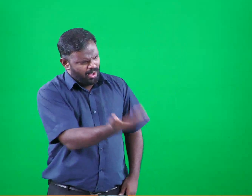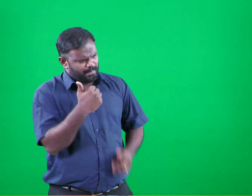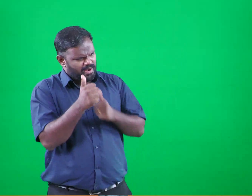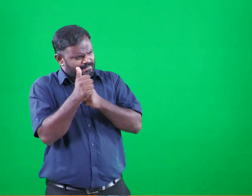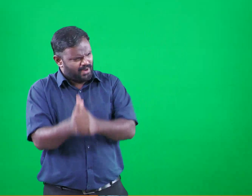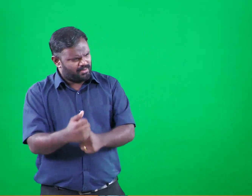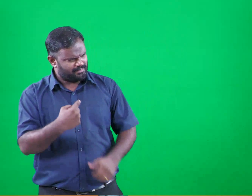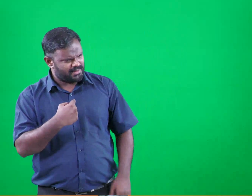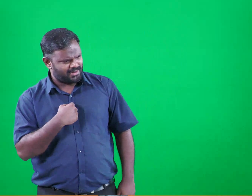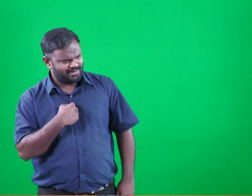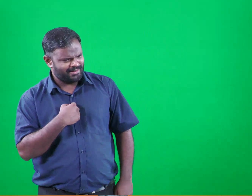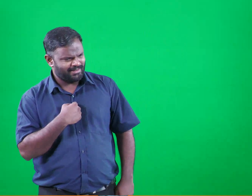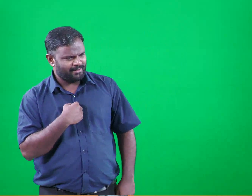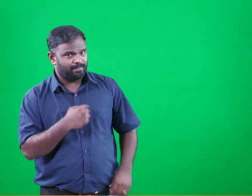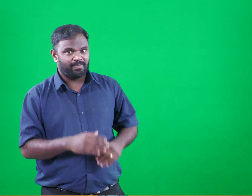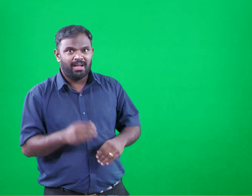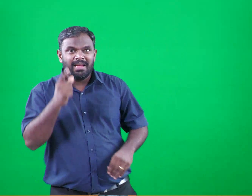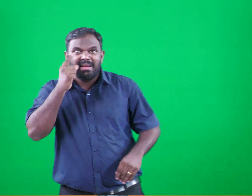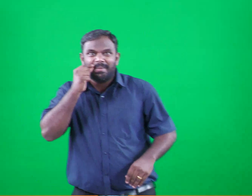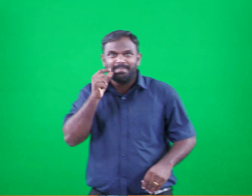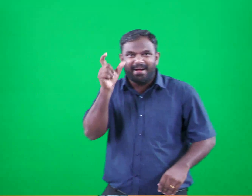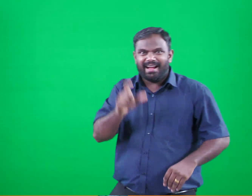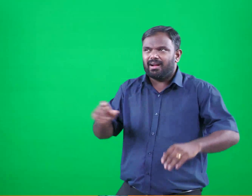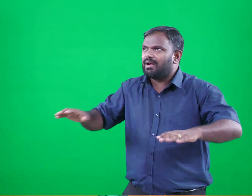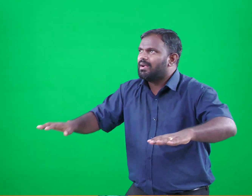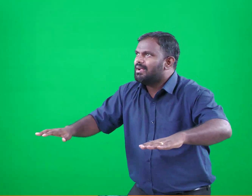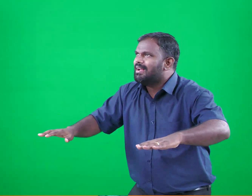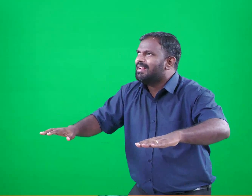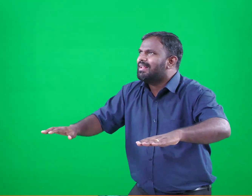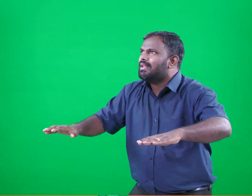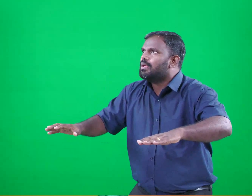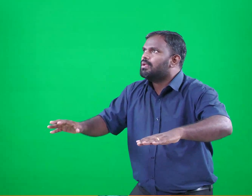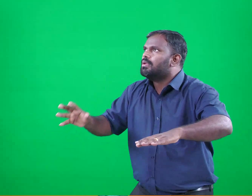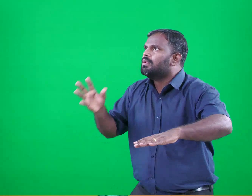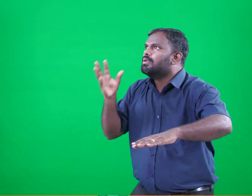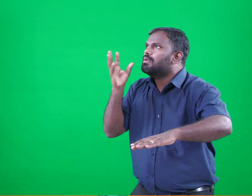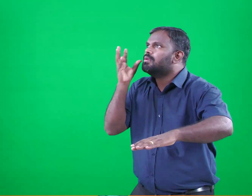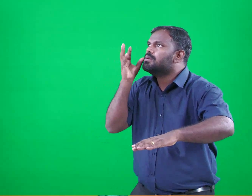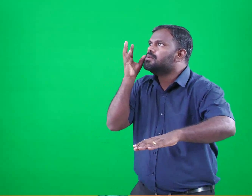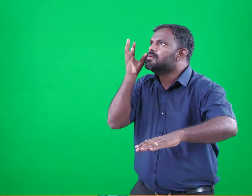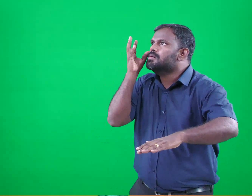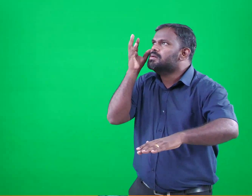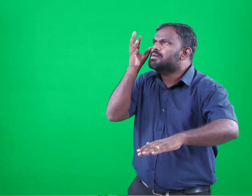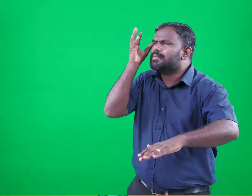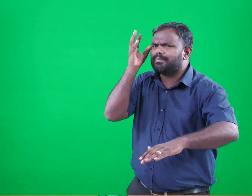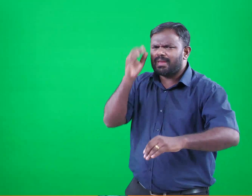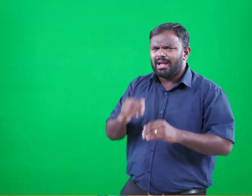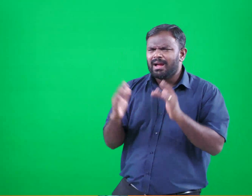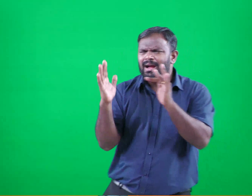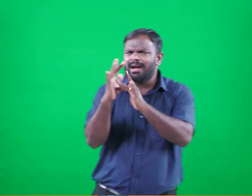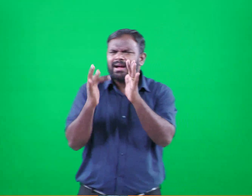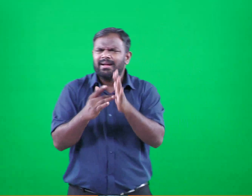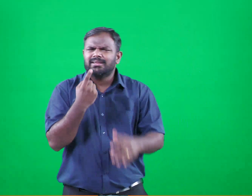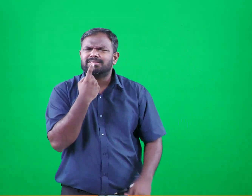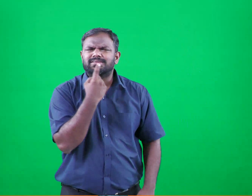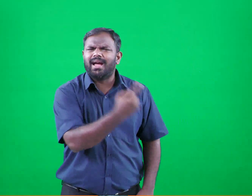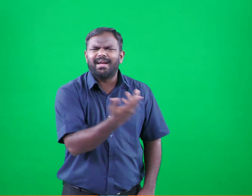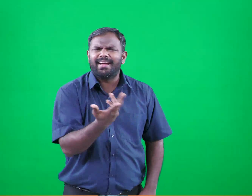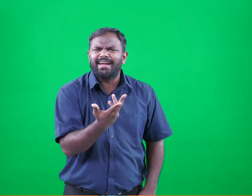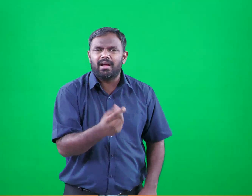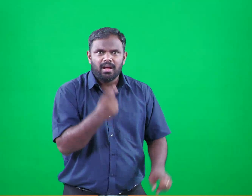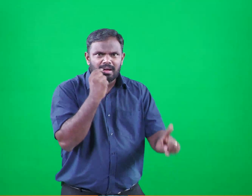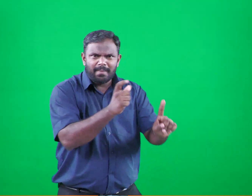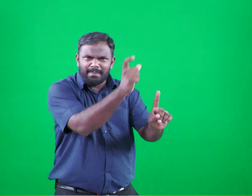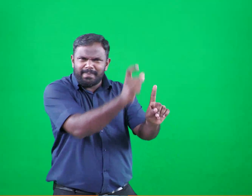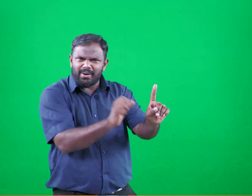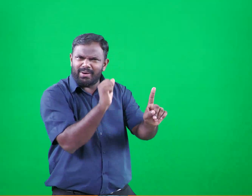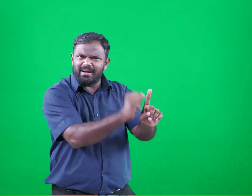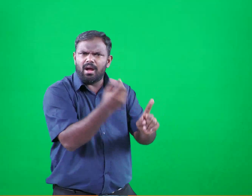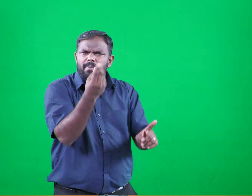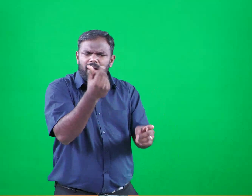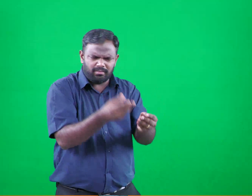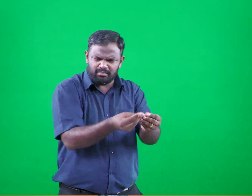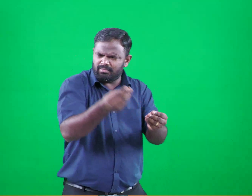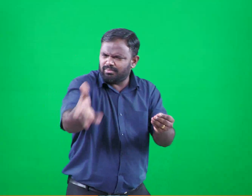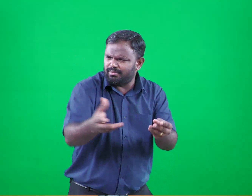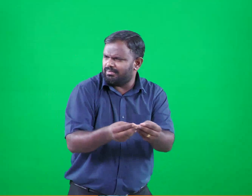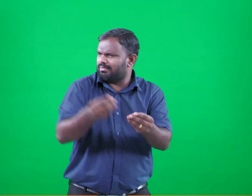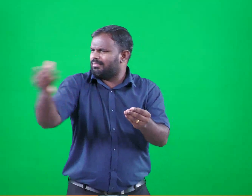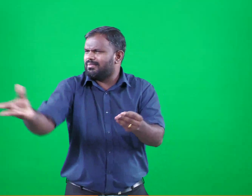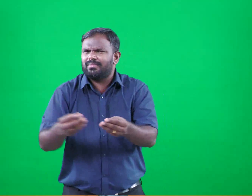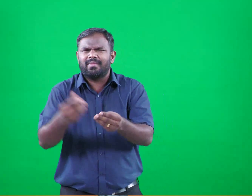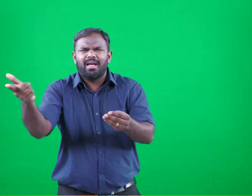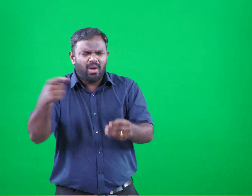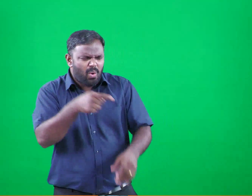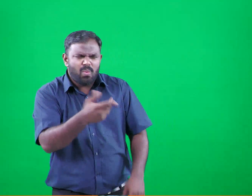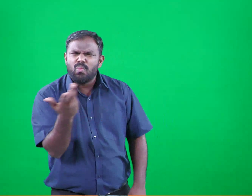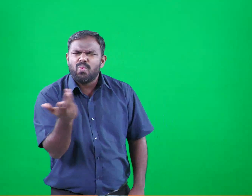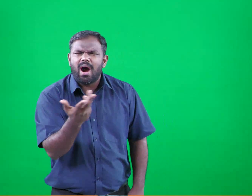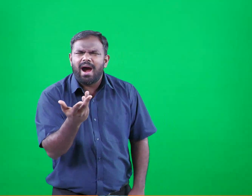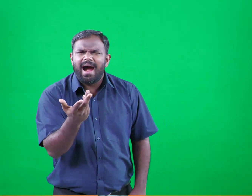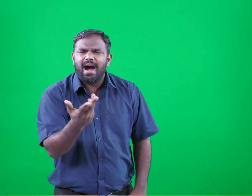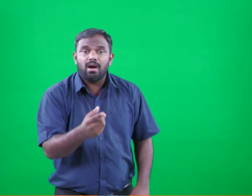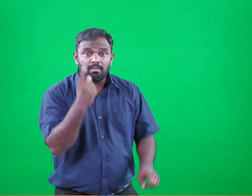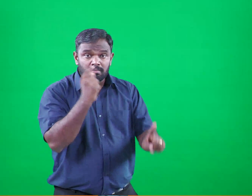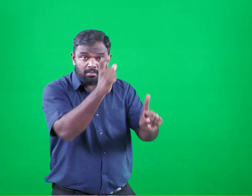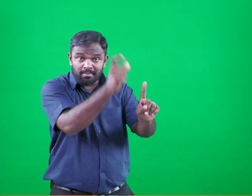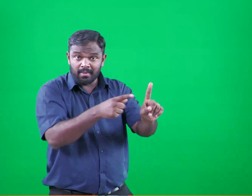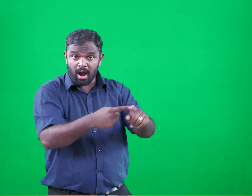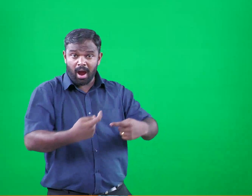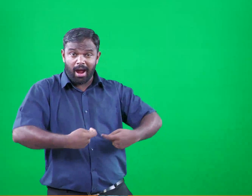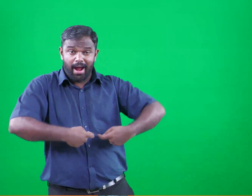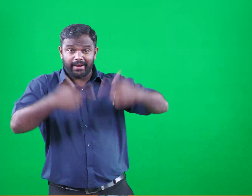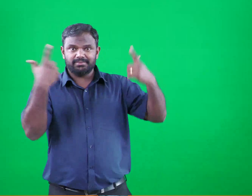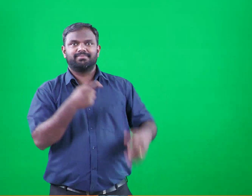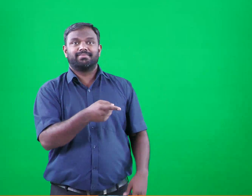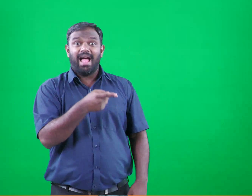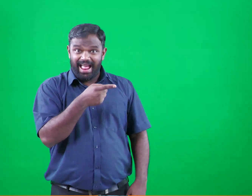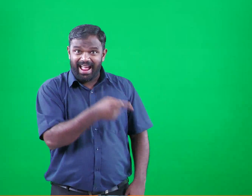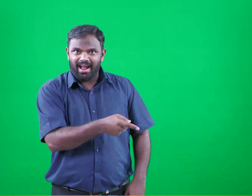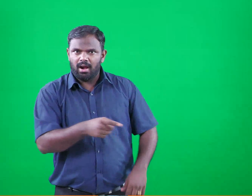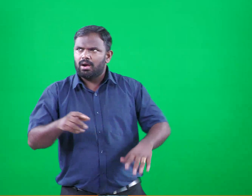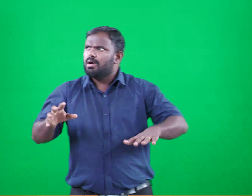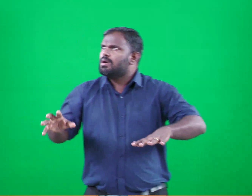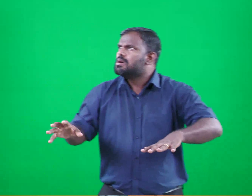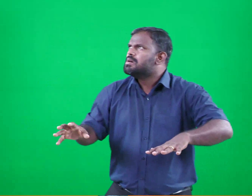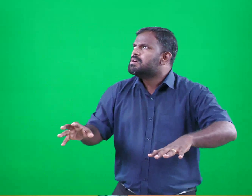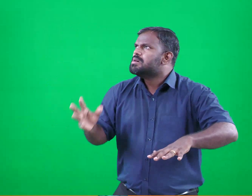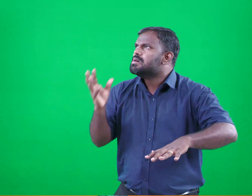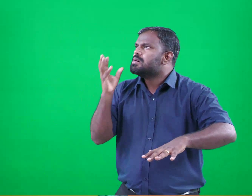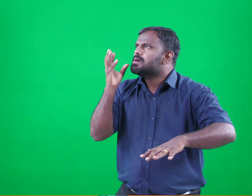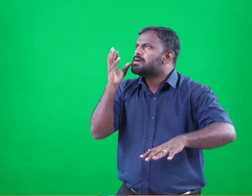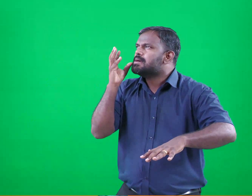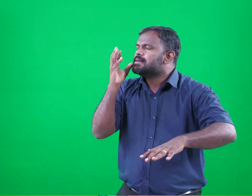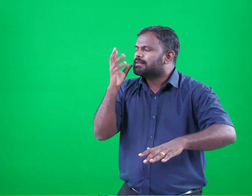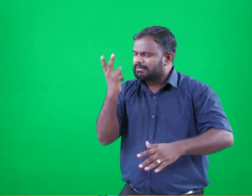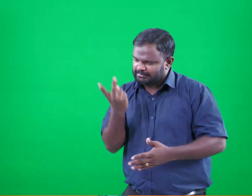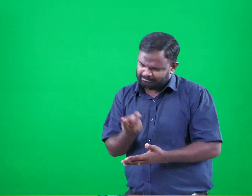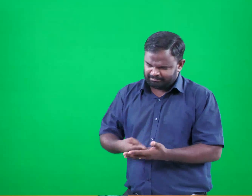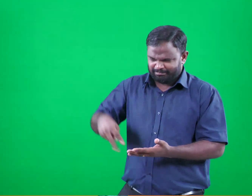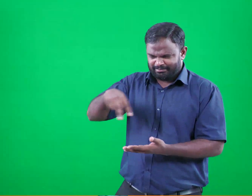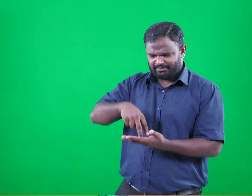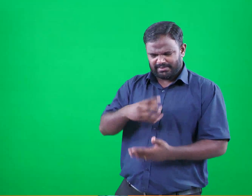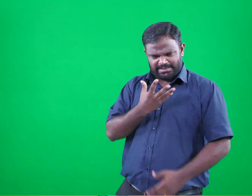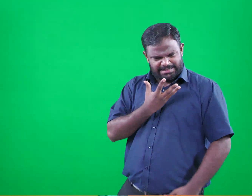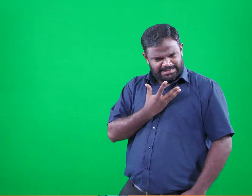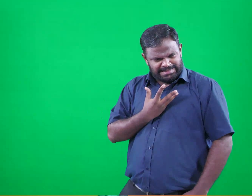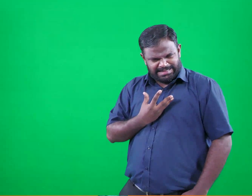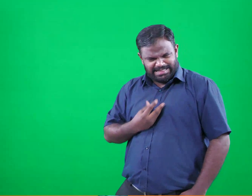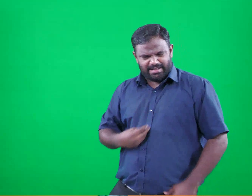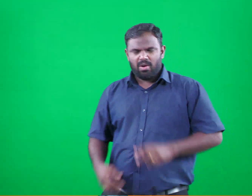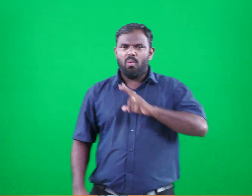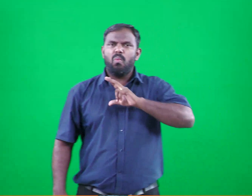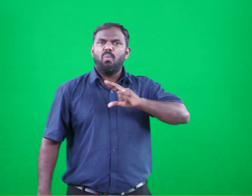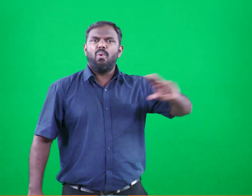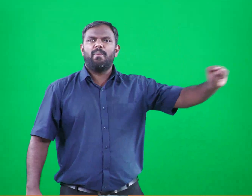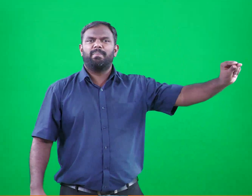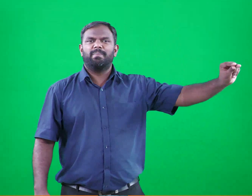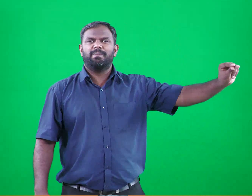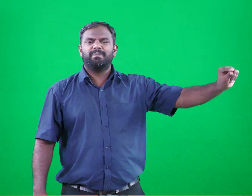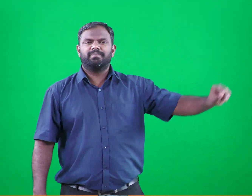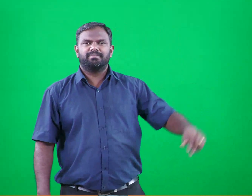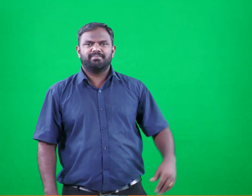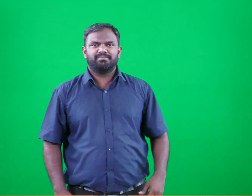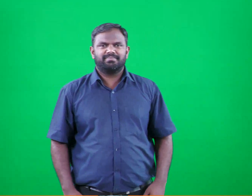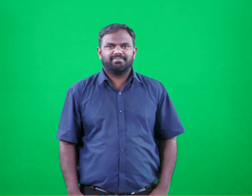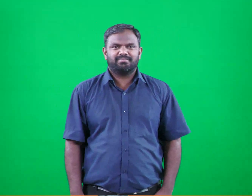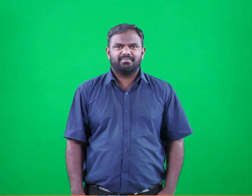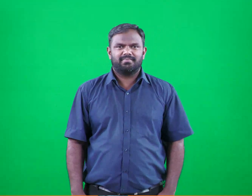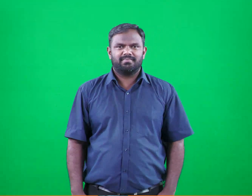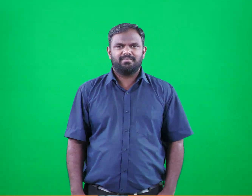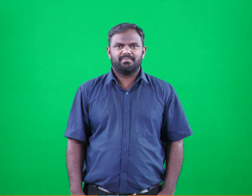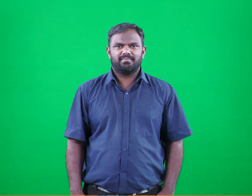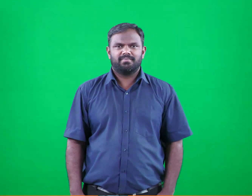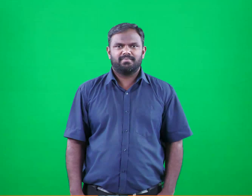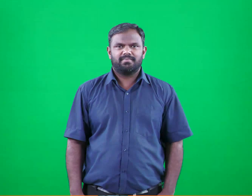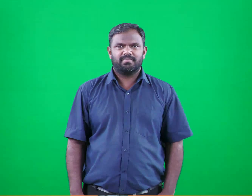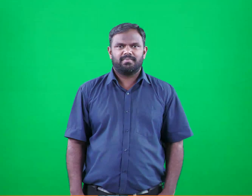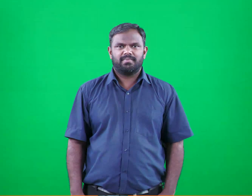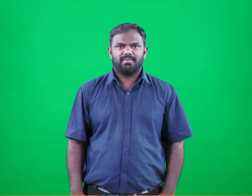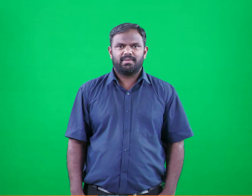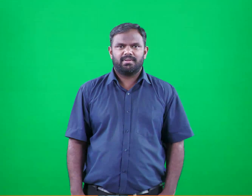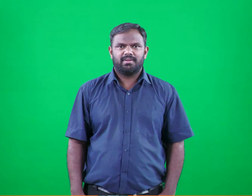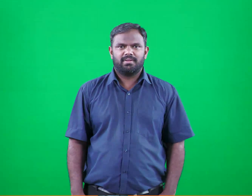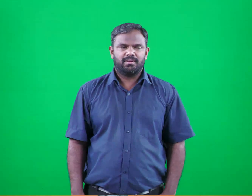Then come, follow Me." But the man was saddened by these words and went away in sorrow, because he had great wealth.